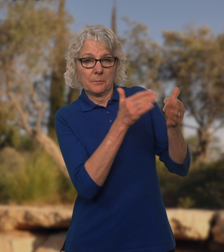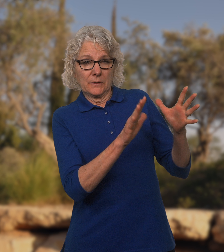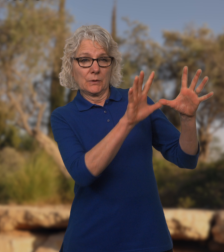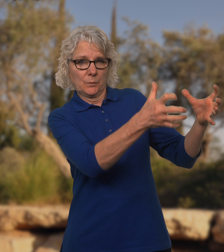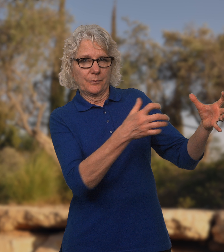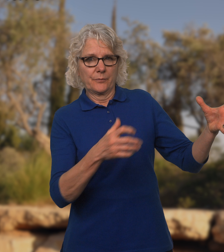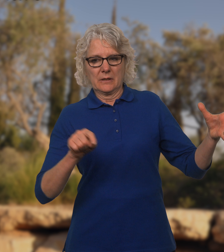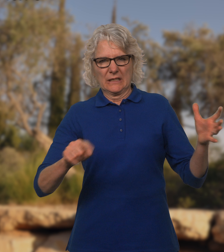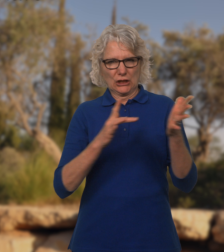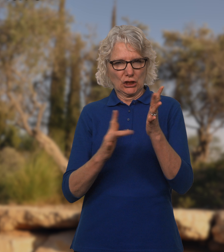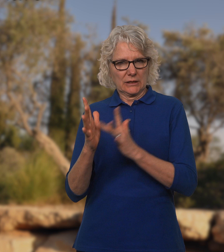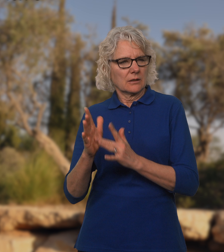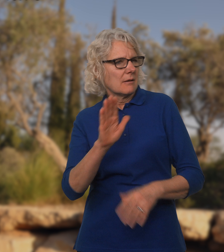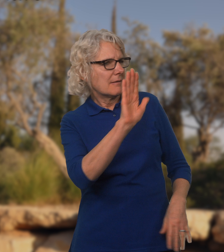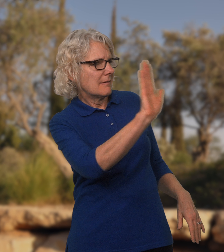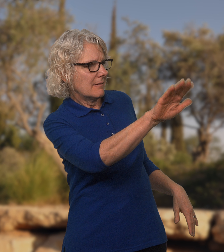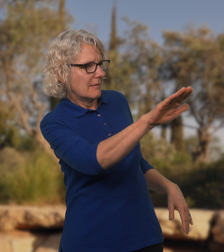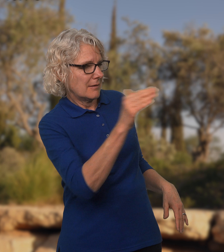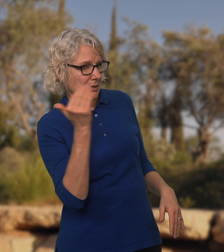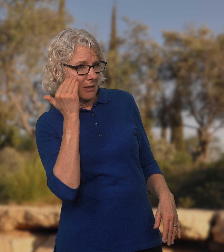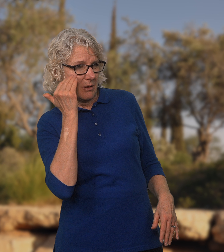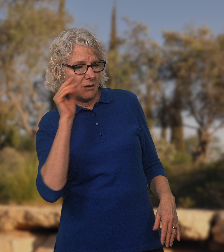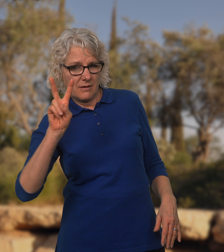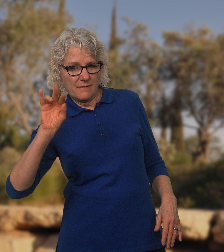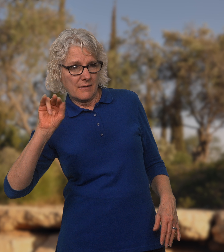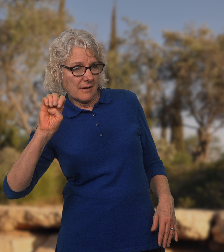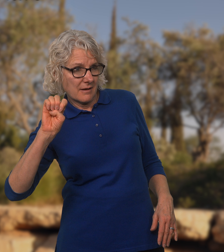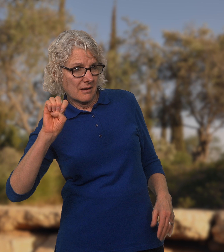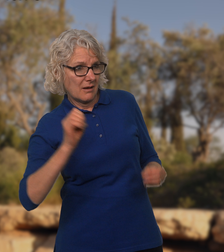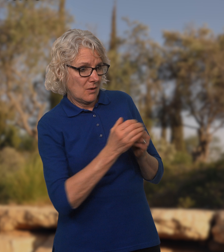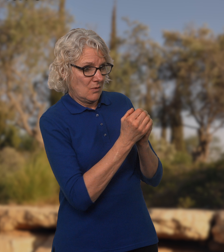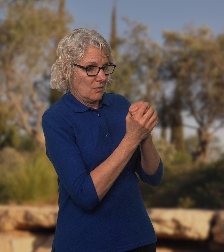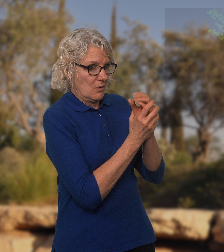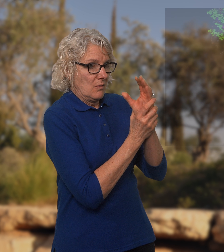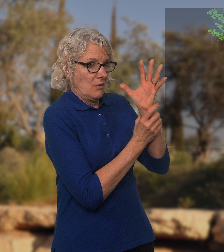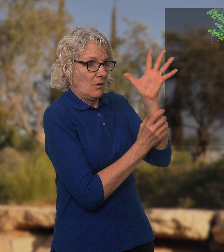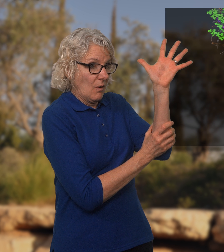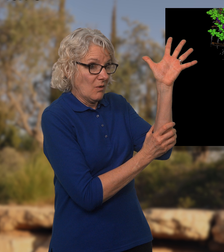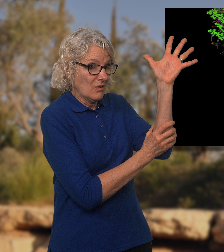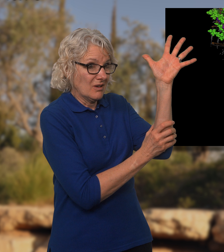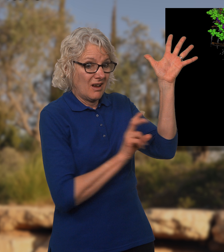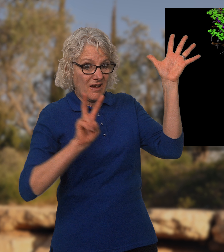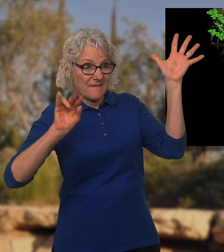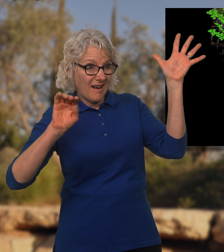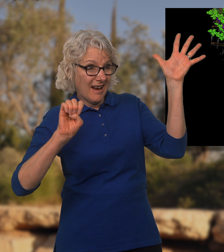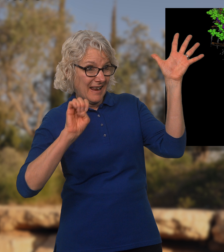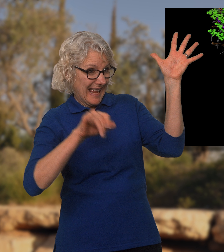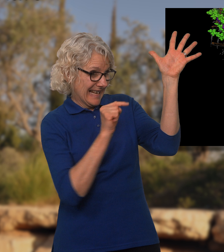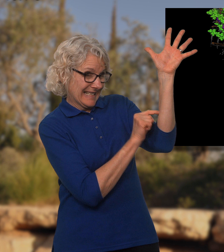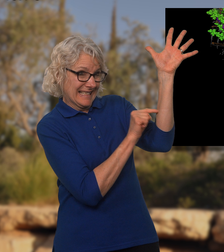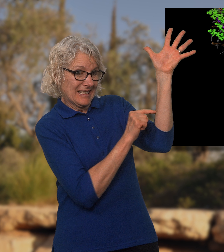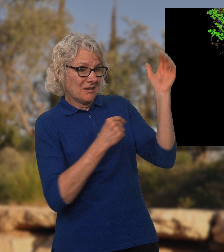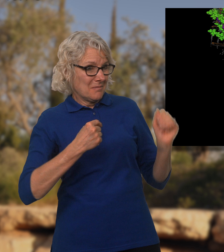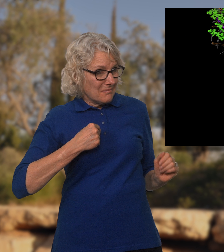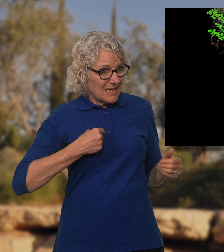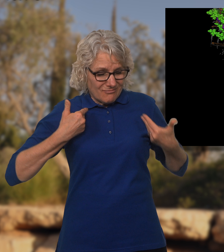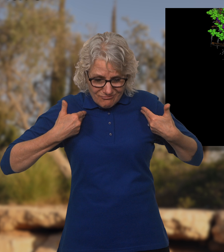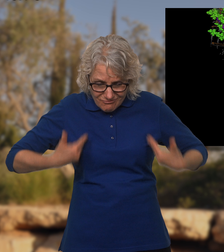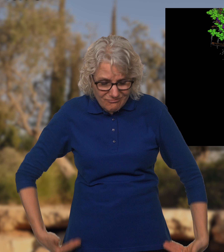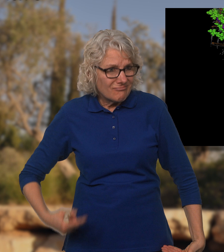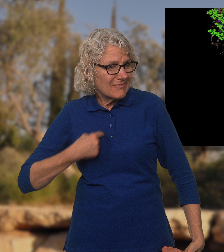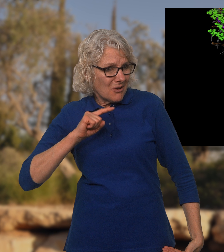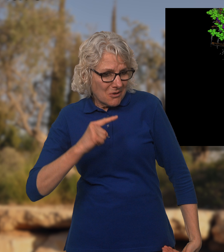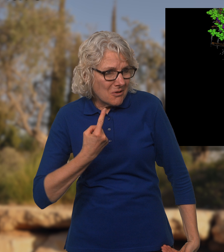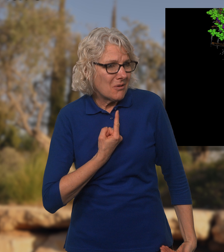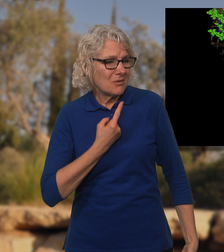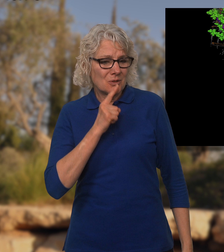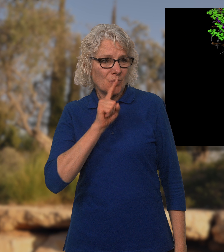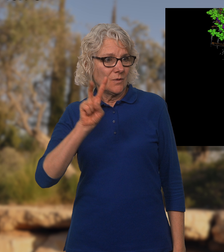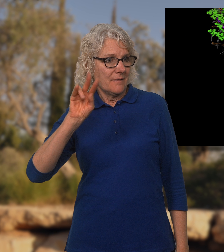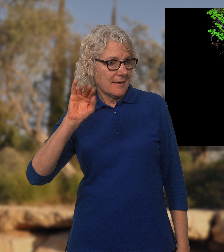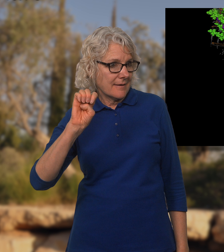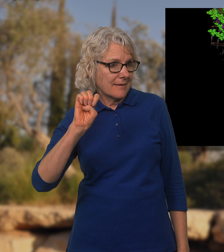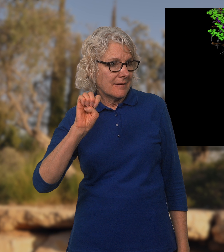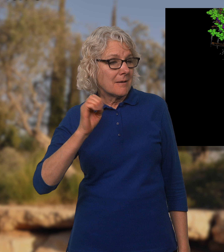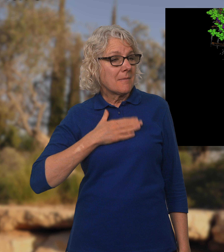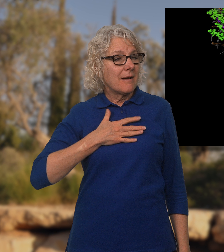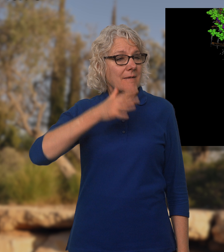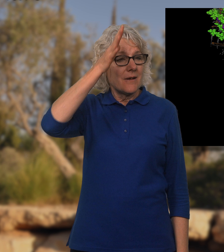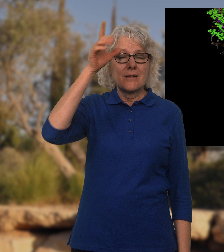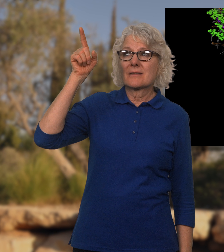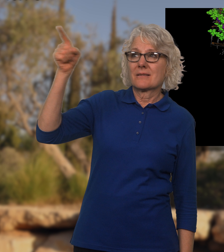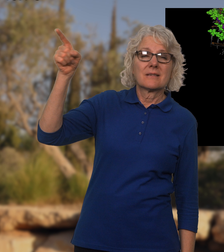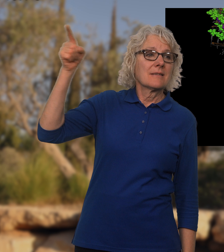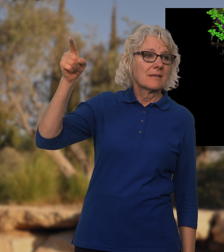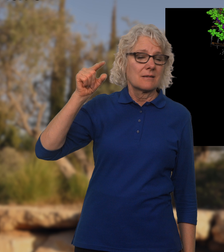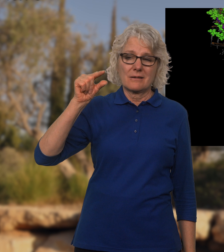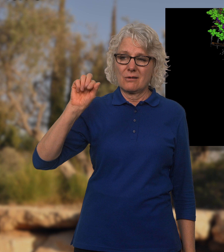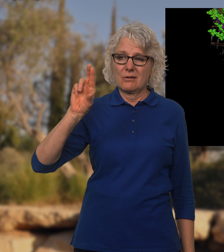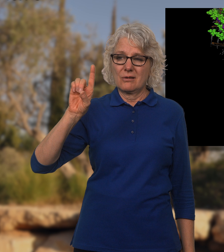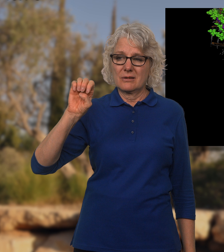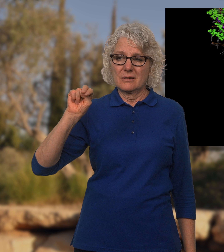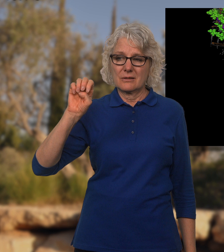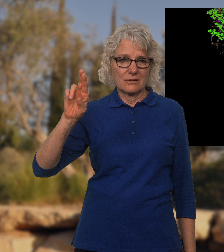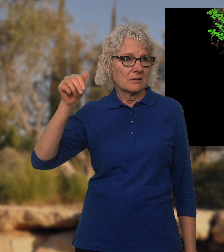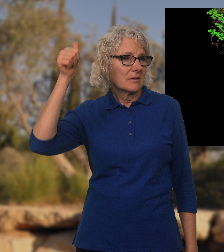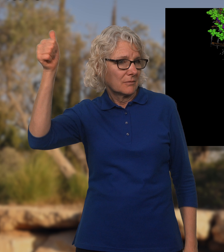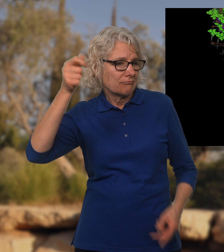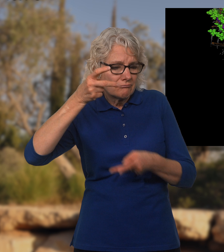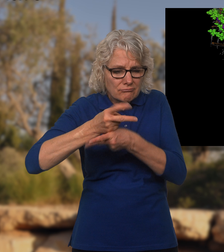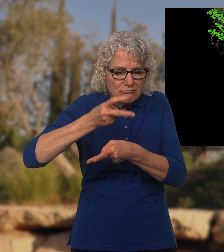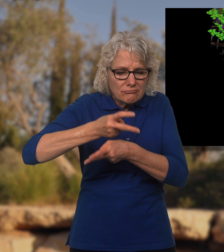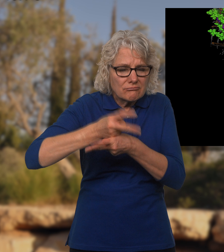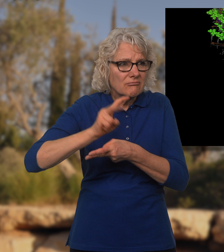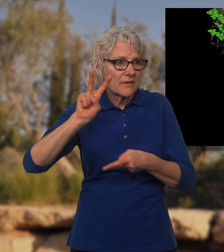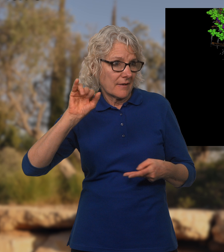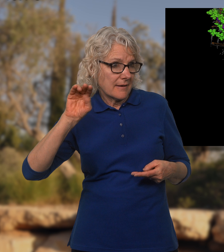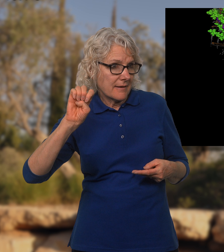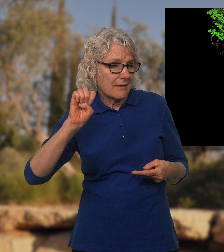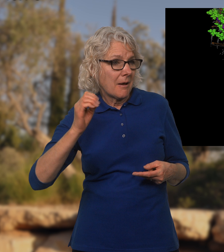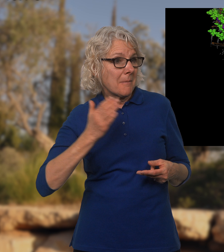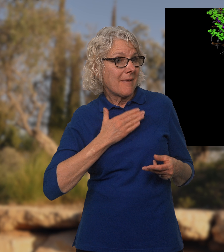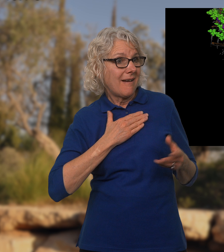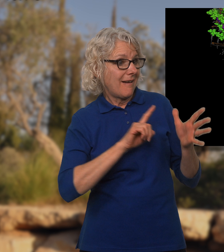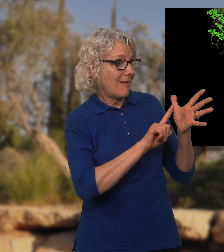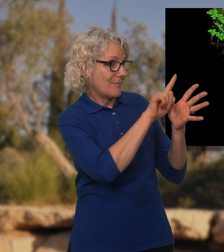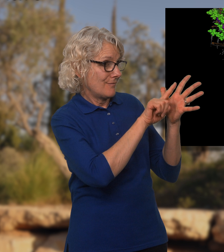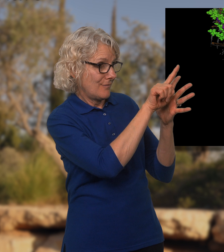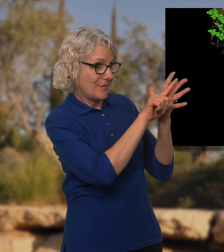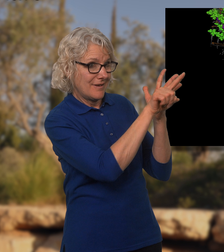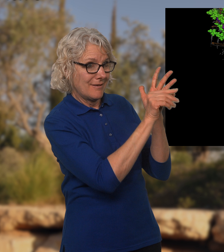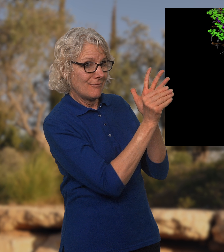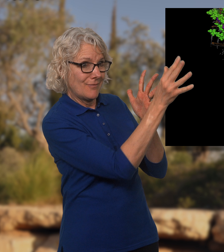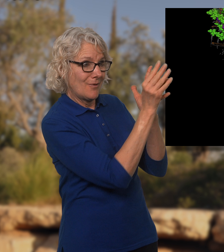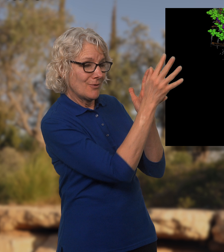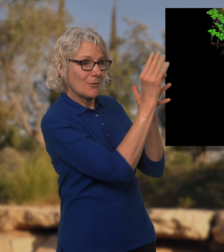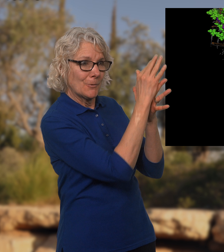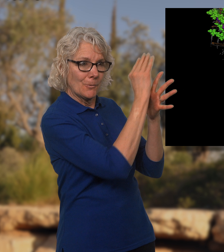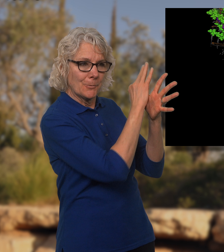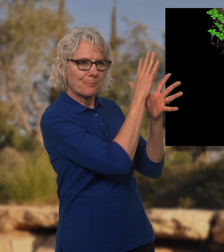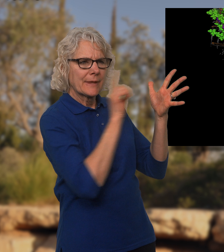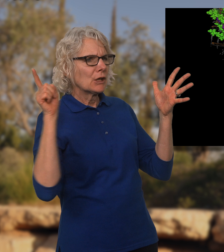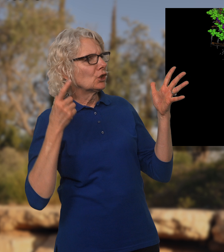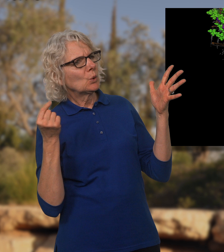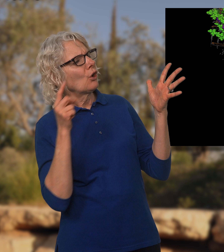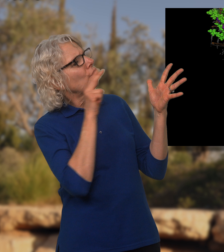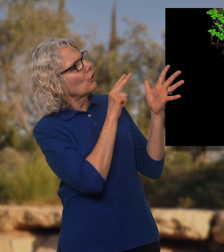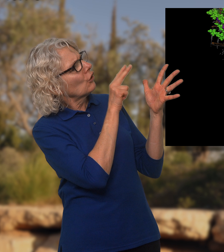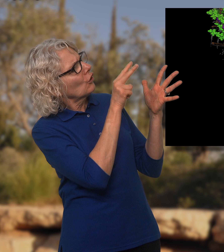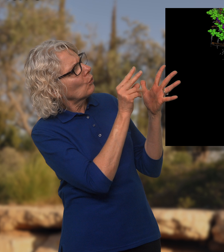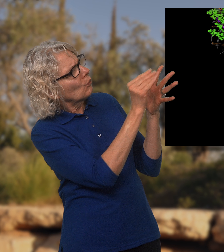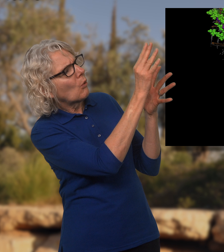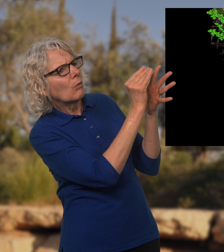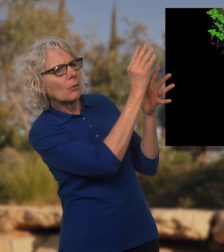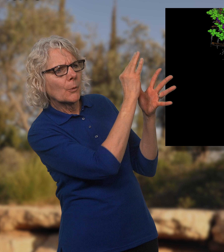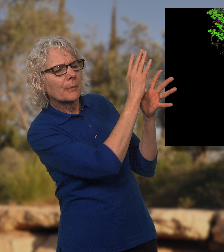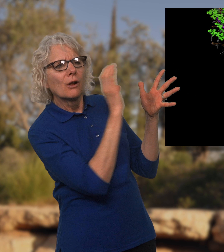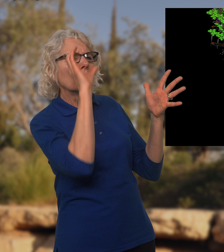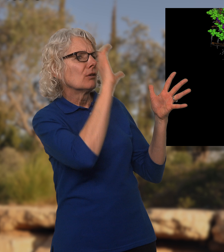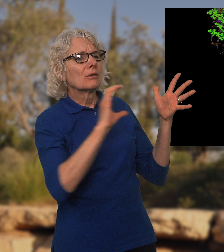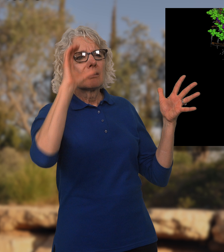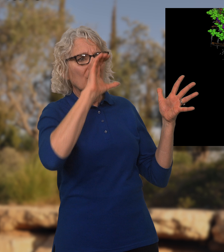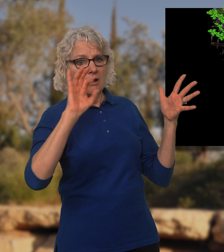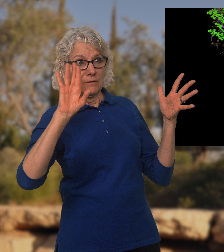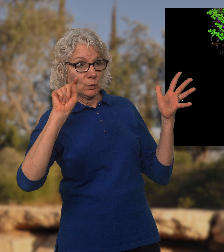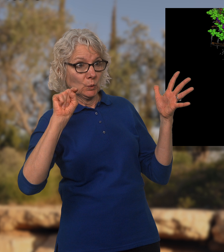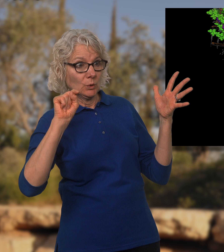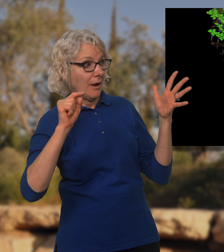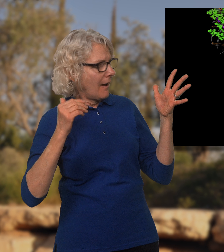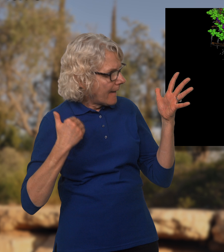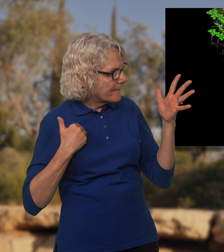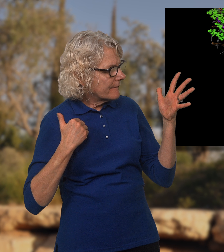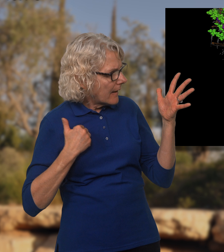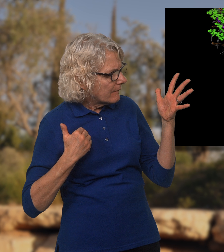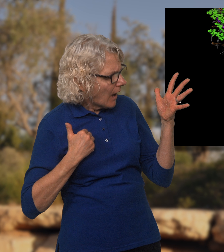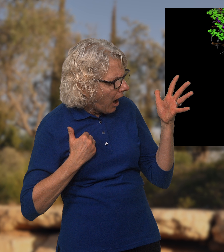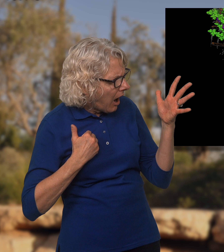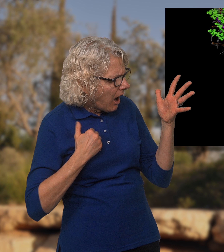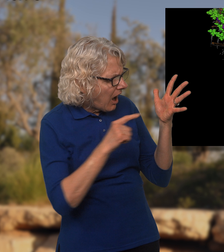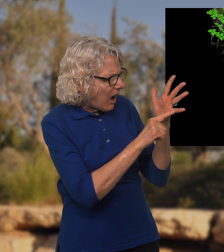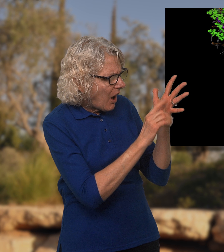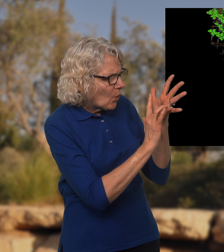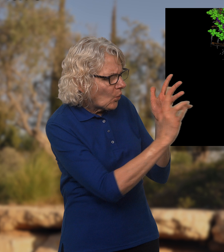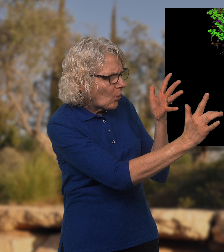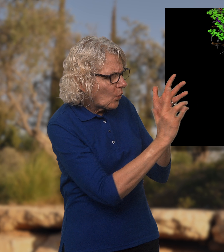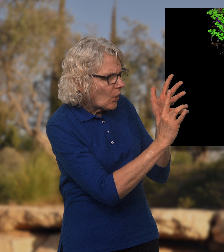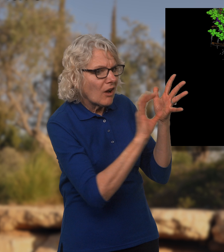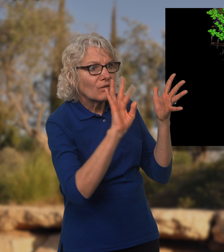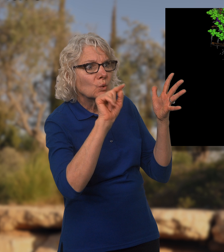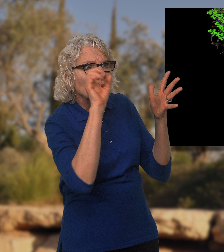“I am the true vine, and My Father is the keeper of the vineyard.